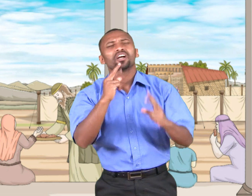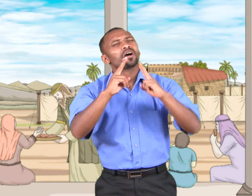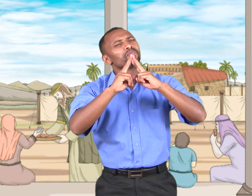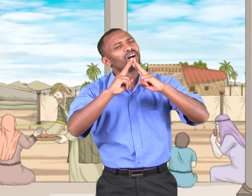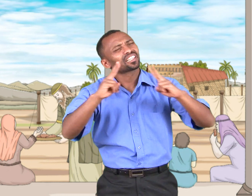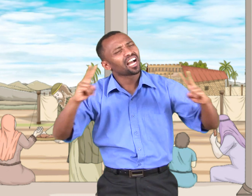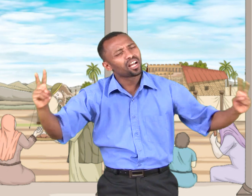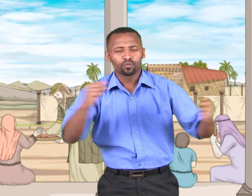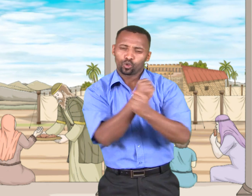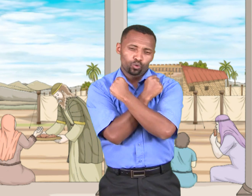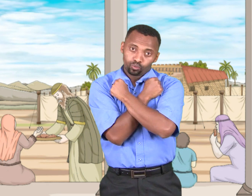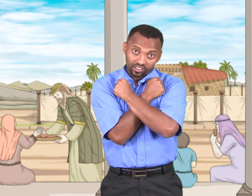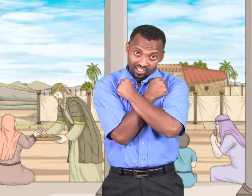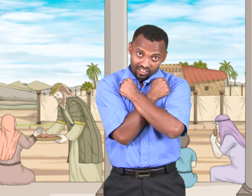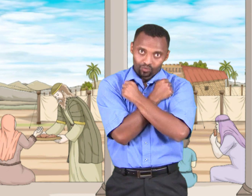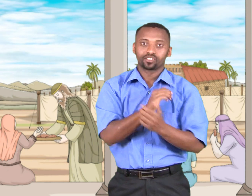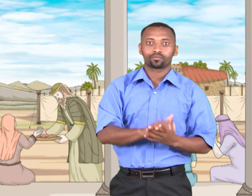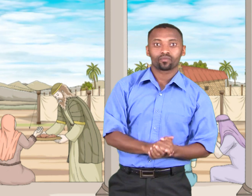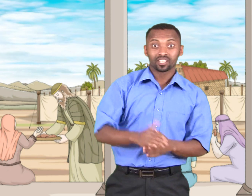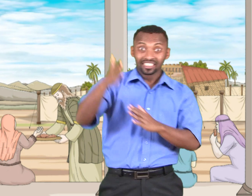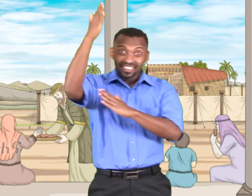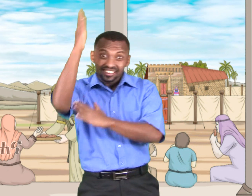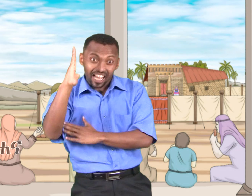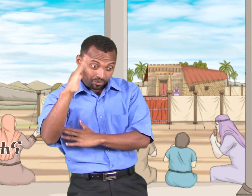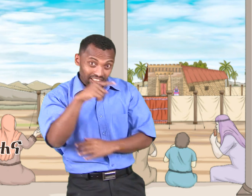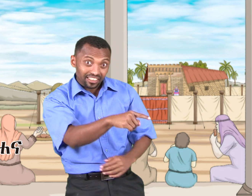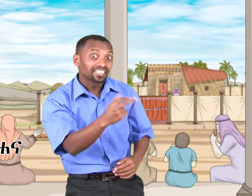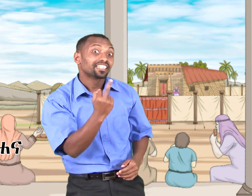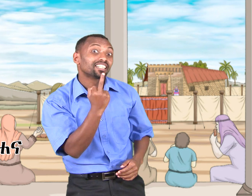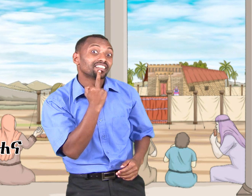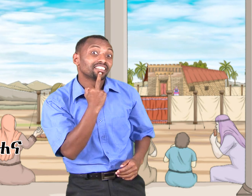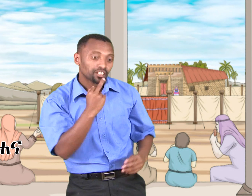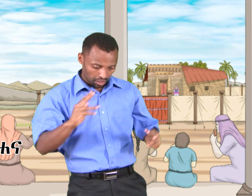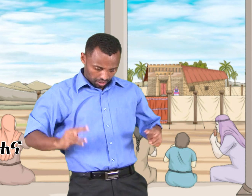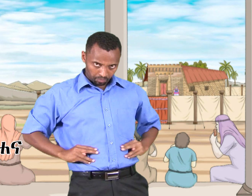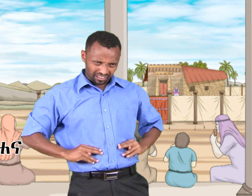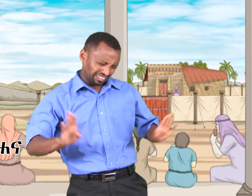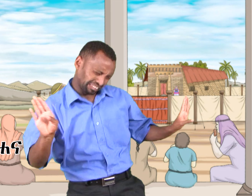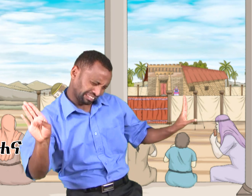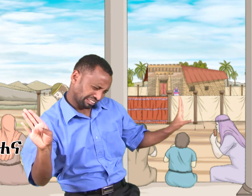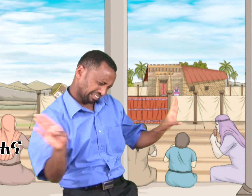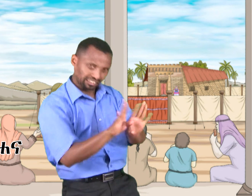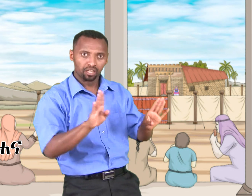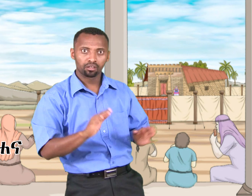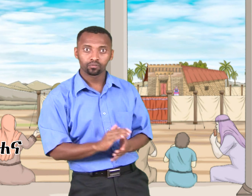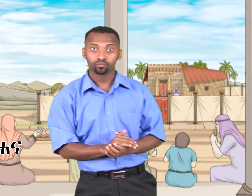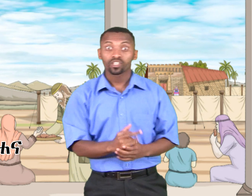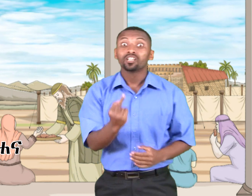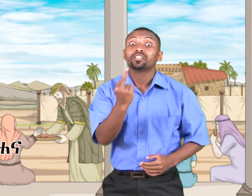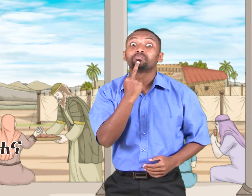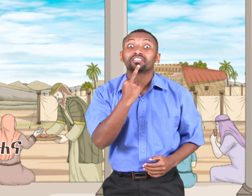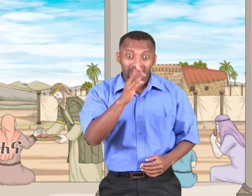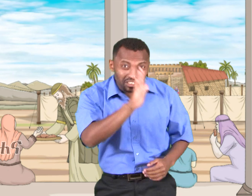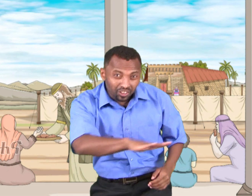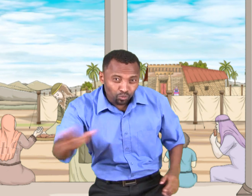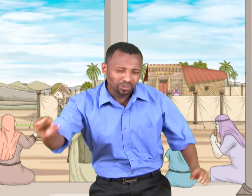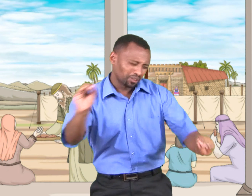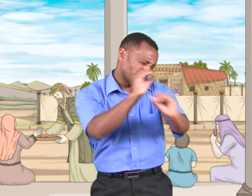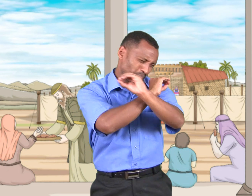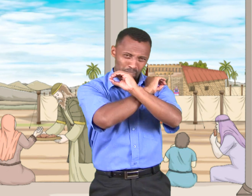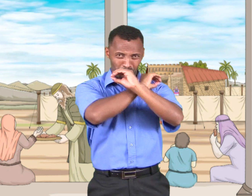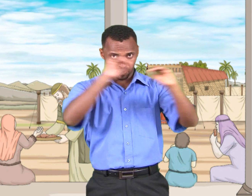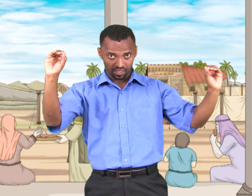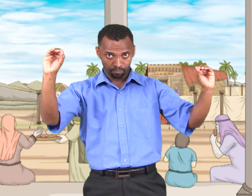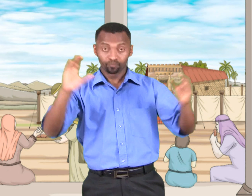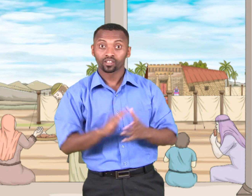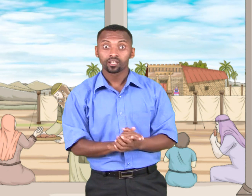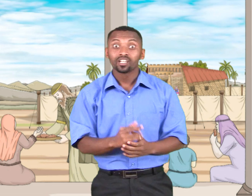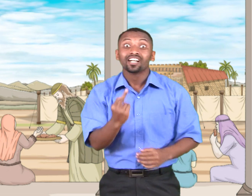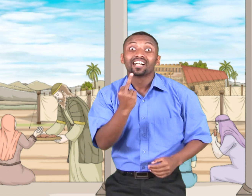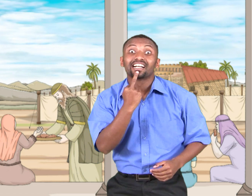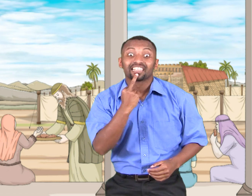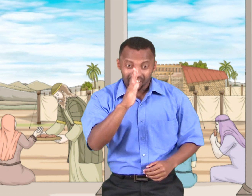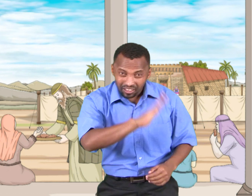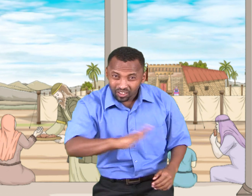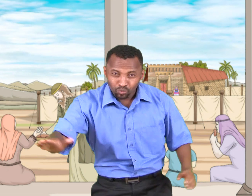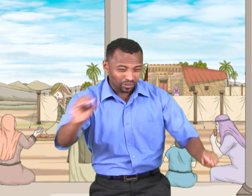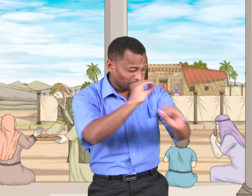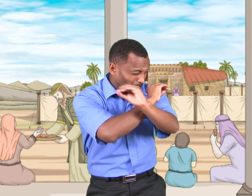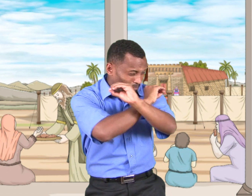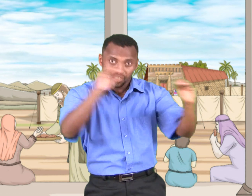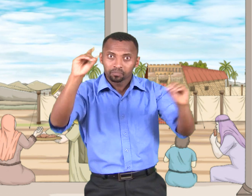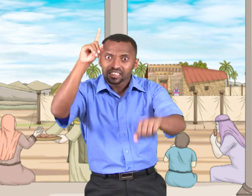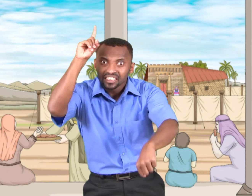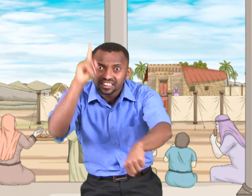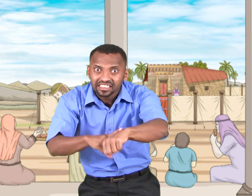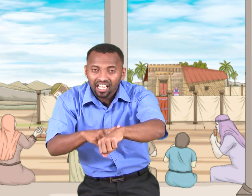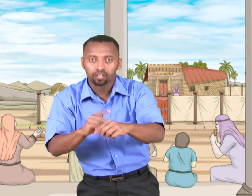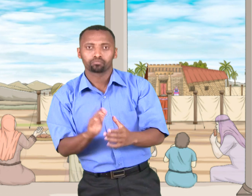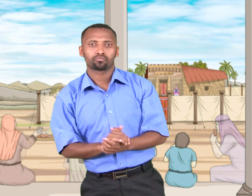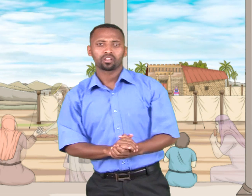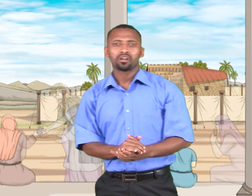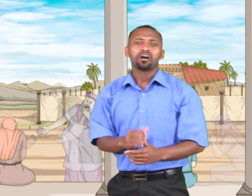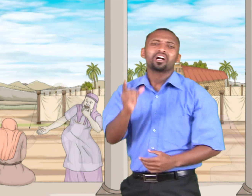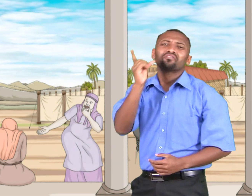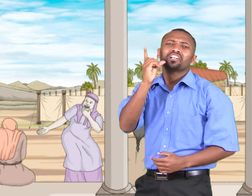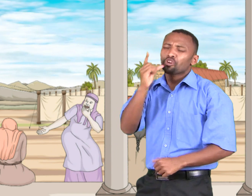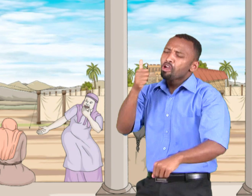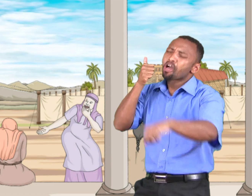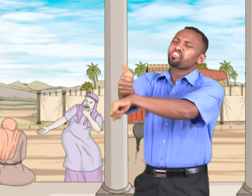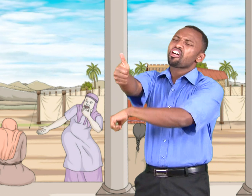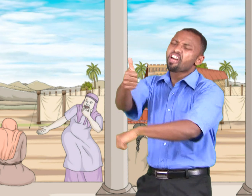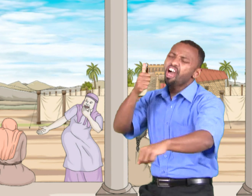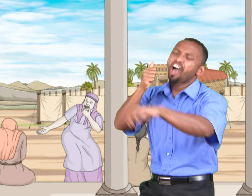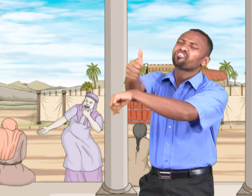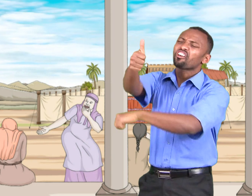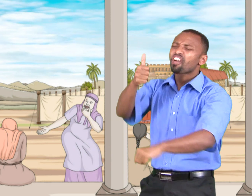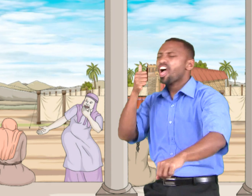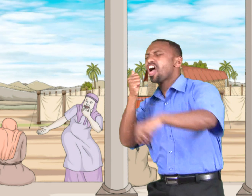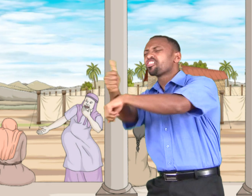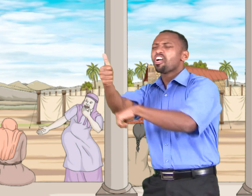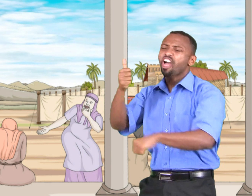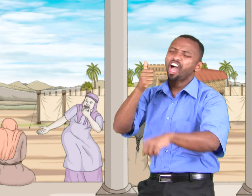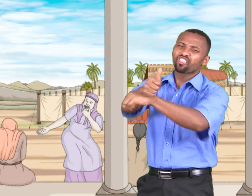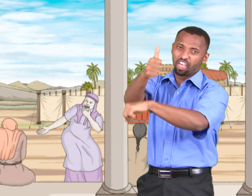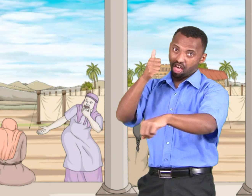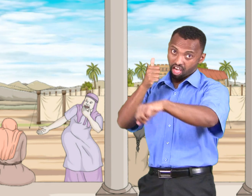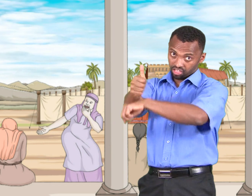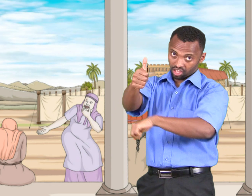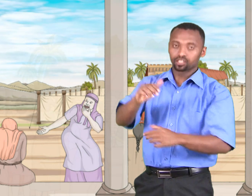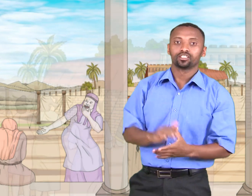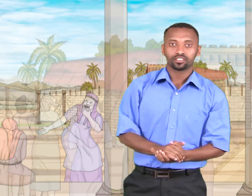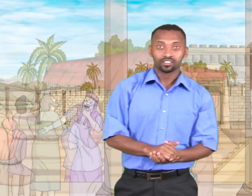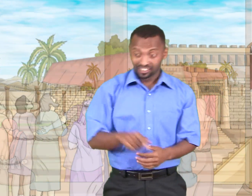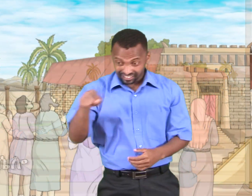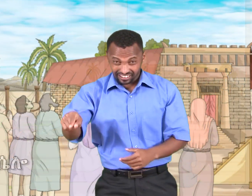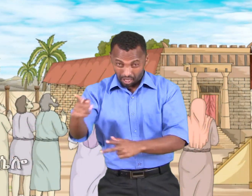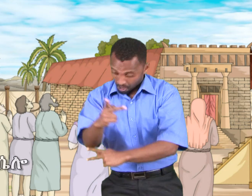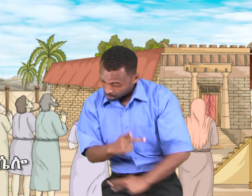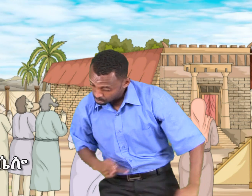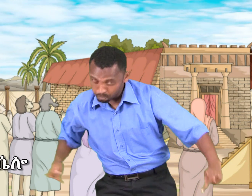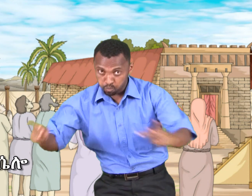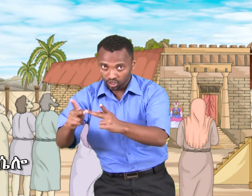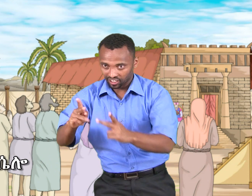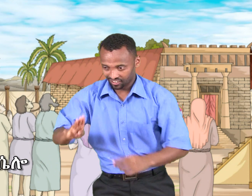But to Hannah he would give a double portion, for he loved her even though the LORD had closed her womb. Because the LORD had closed Hannah’s womb, her rival would provoke her and taunt her viciously. And this went on year after year.